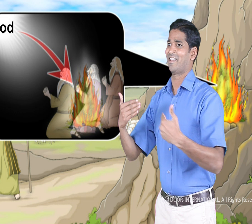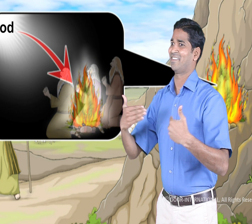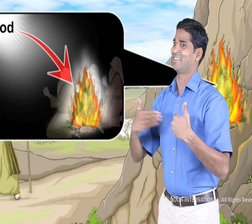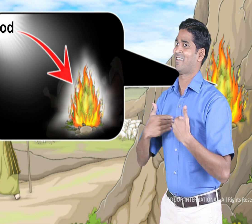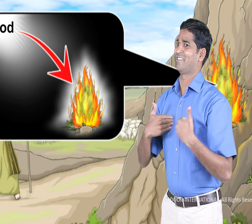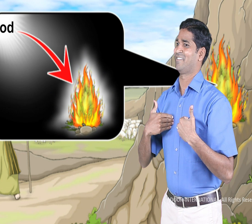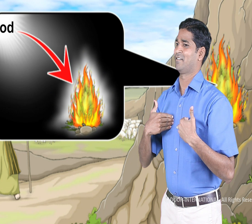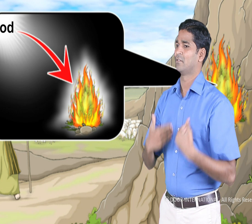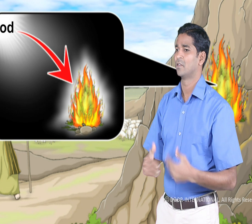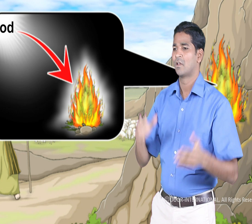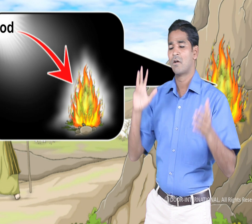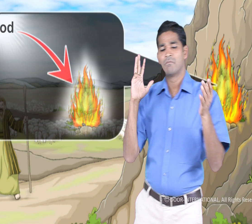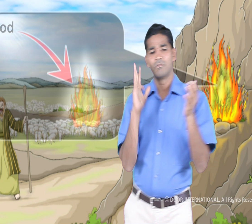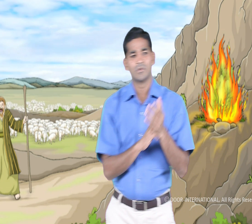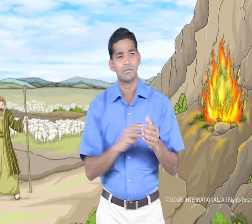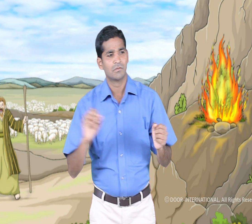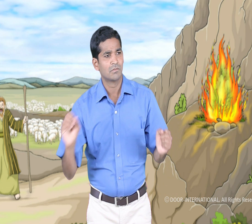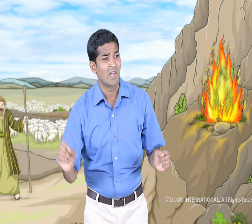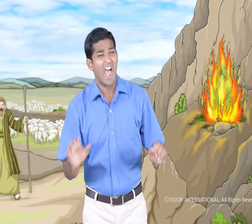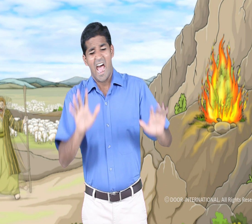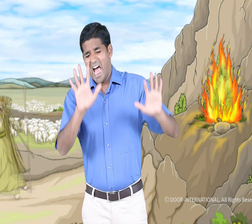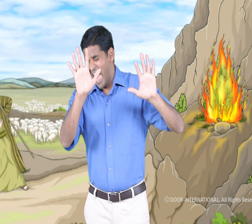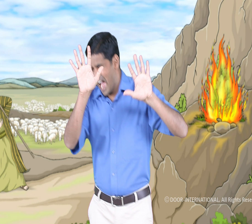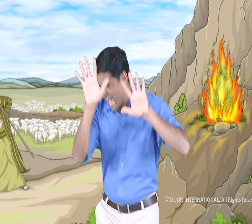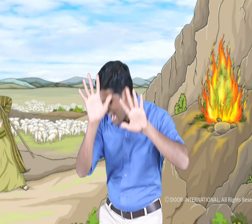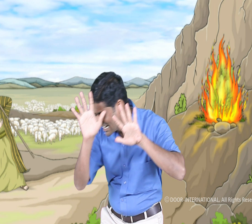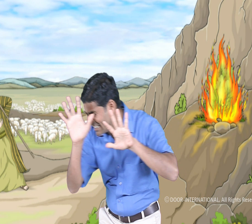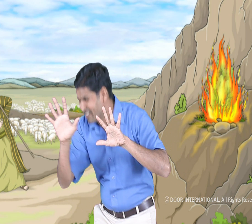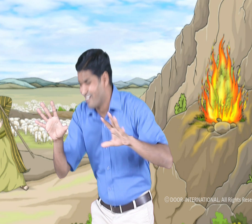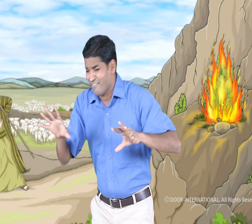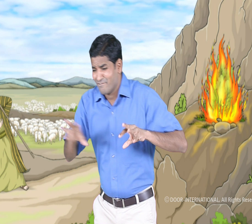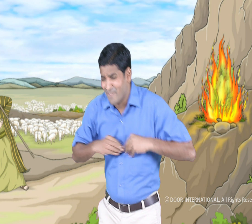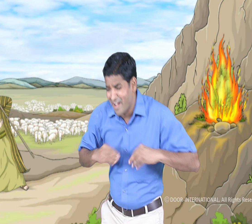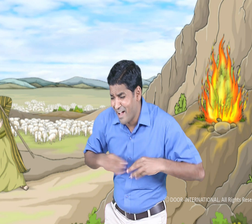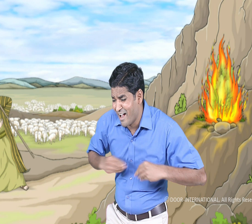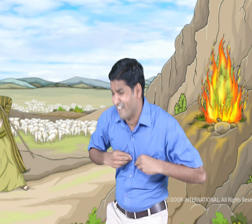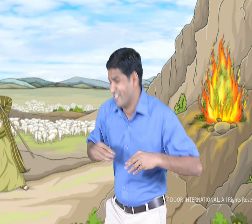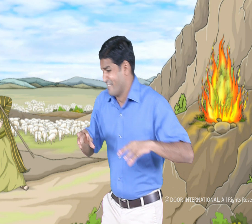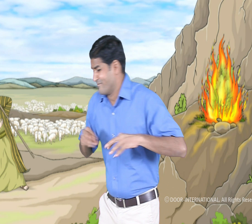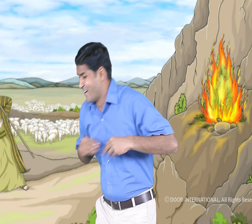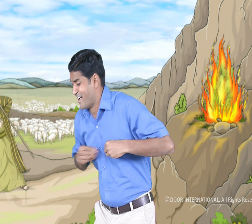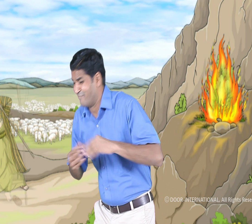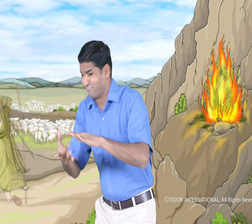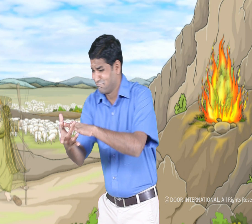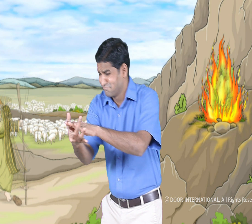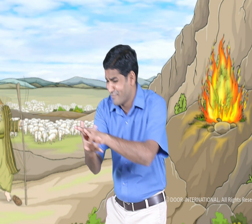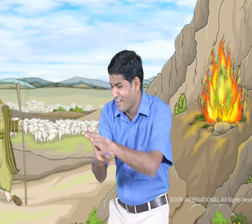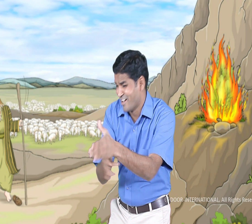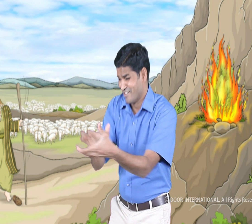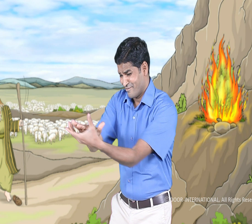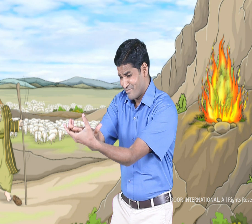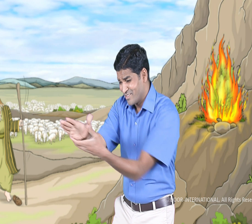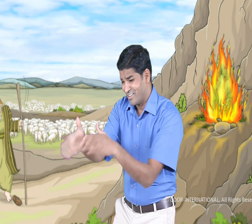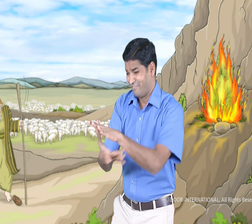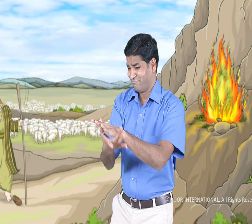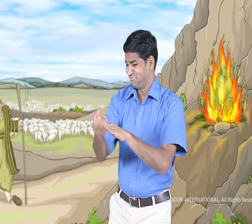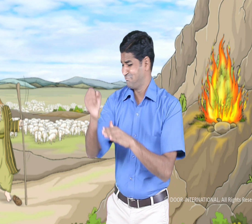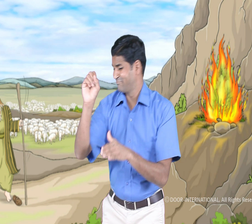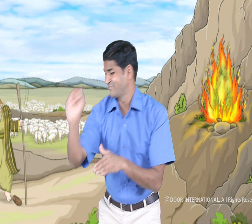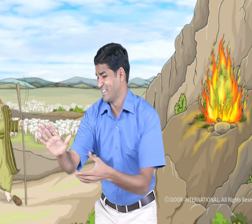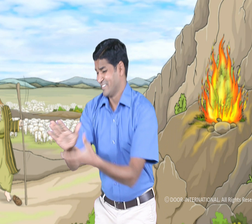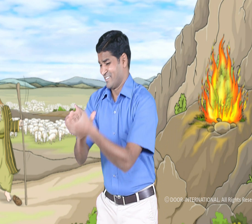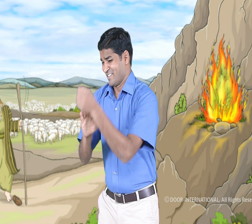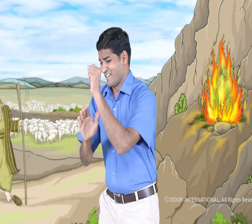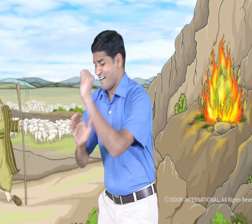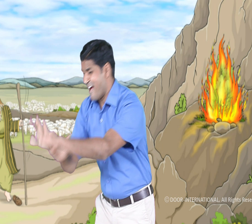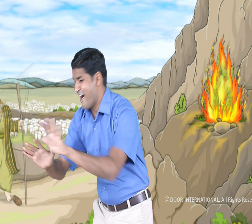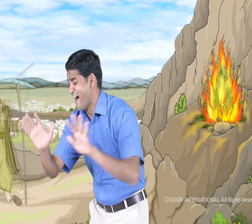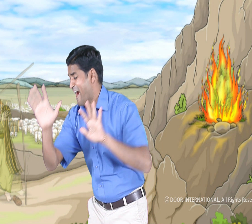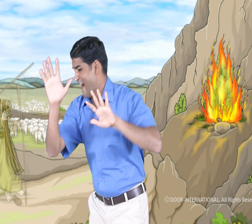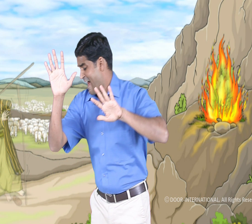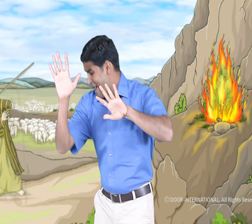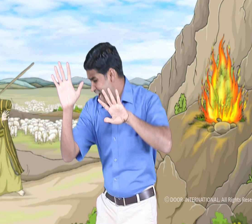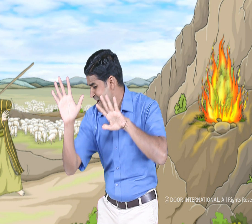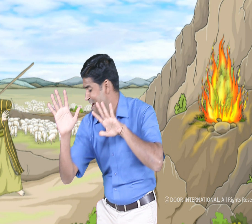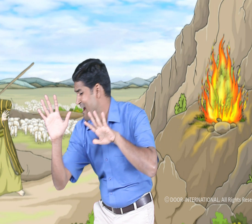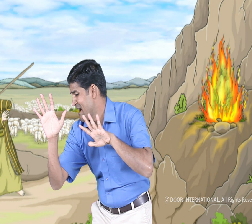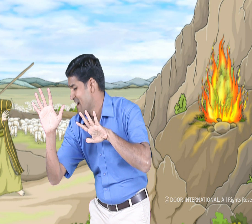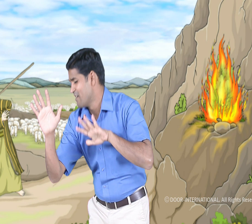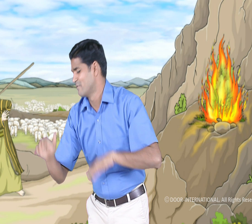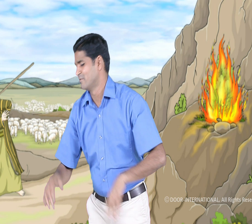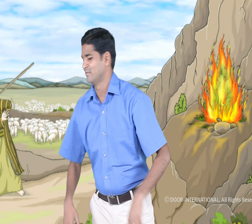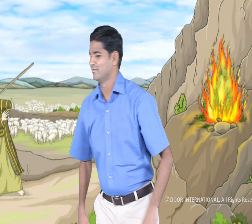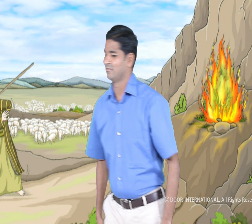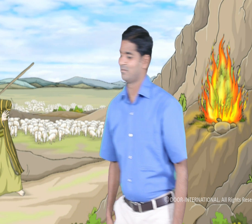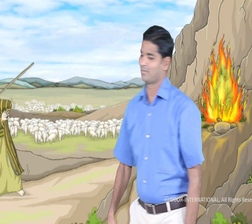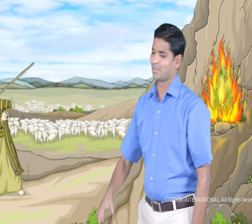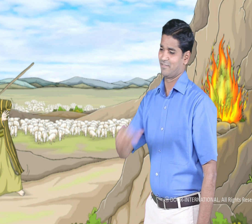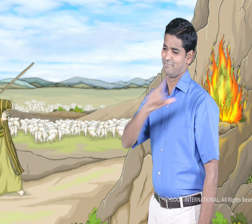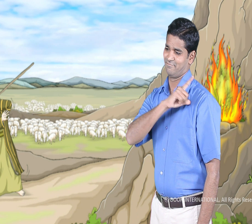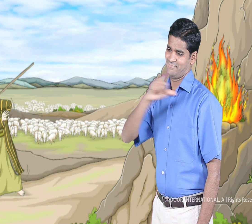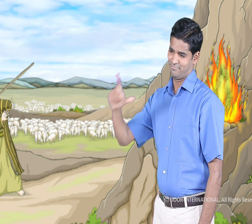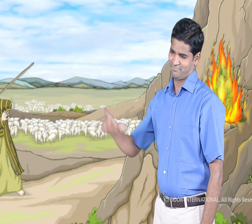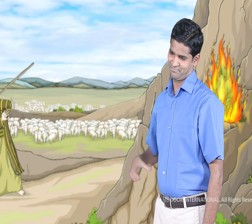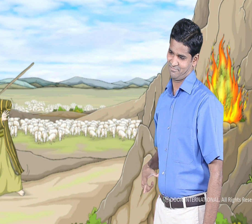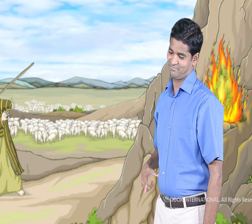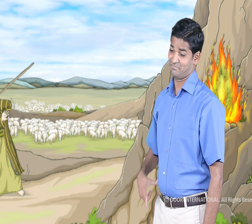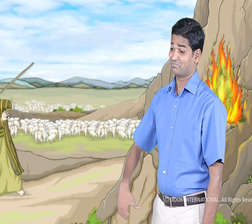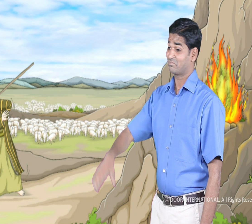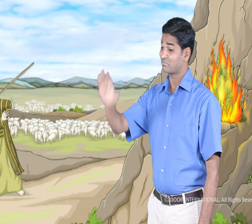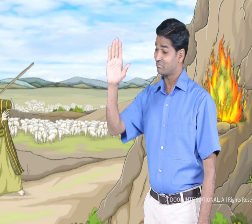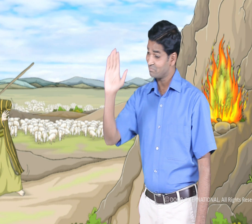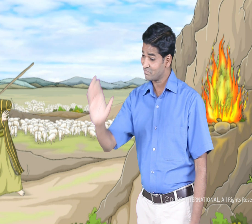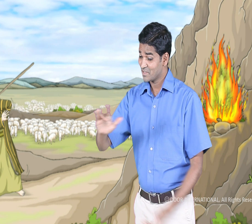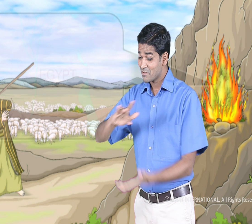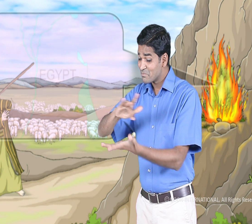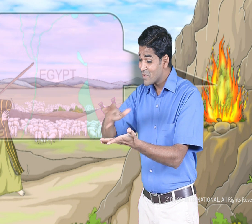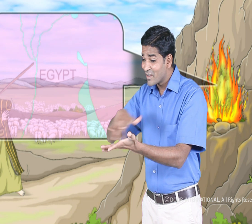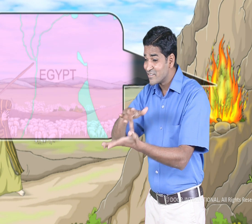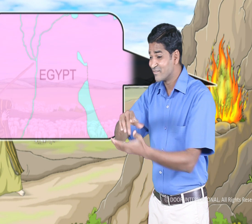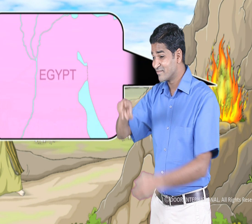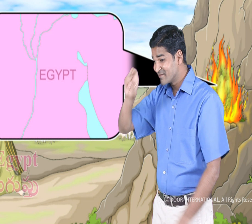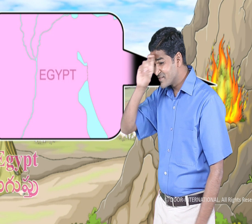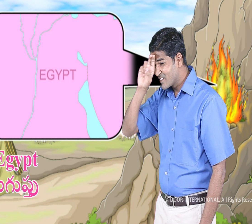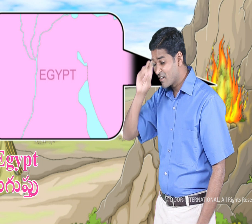At this, Moses hid his face, for he was afraid to look at God.